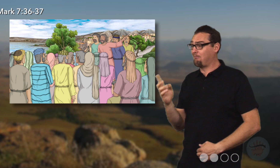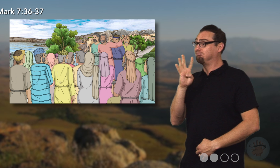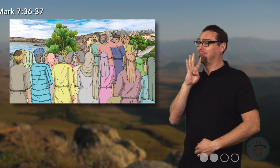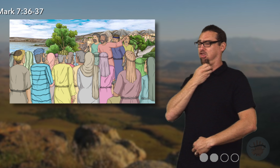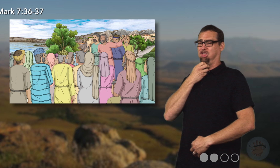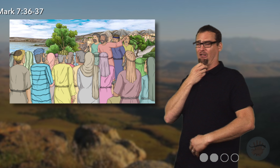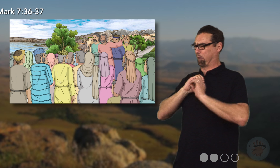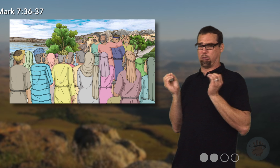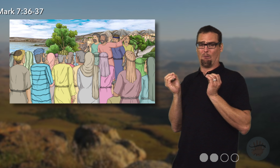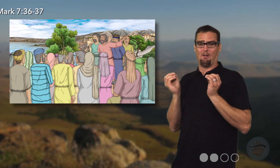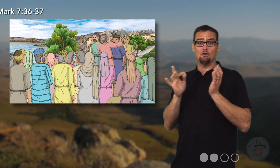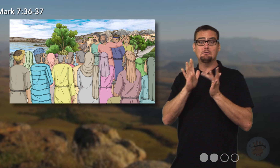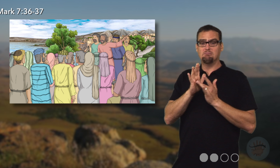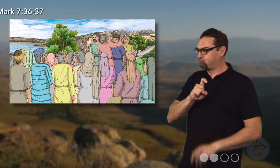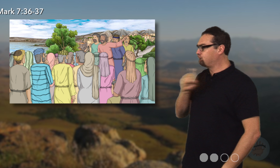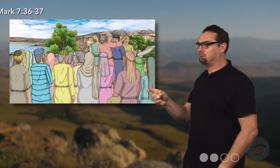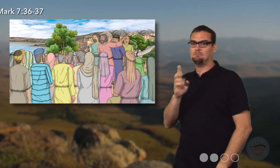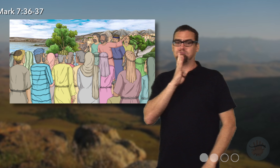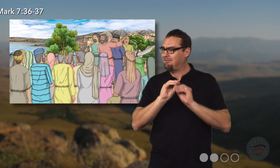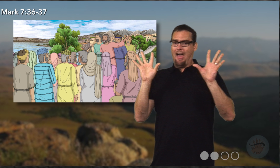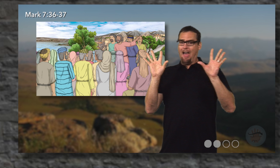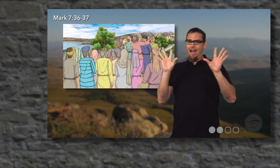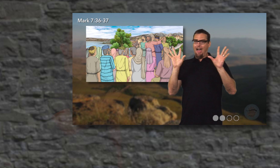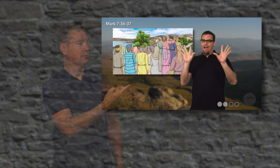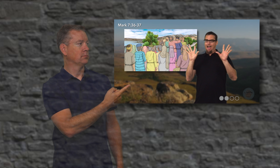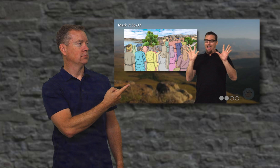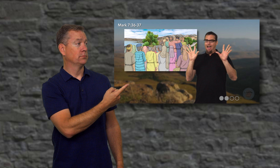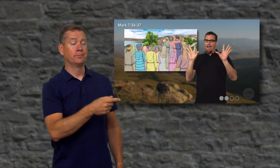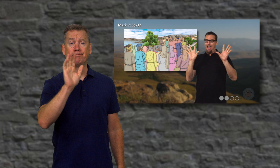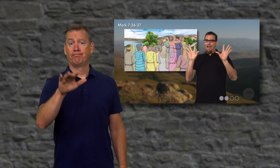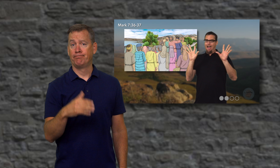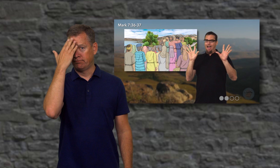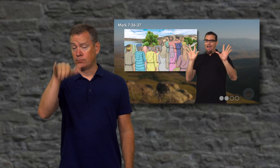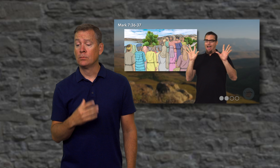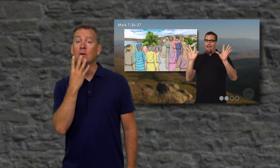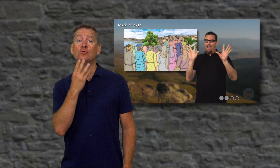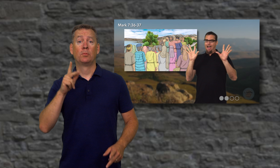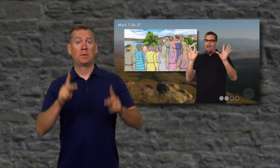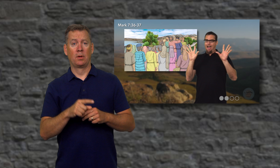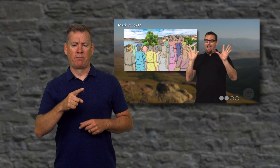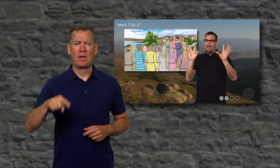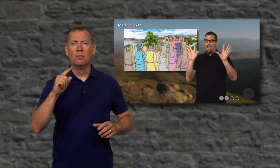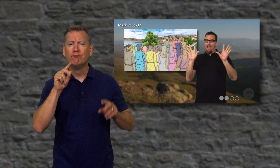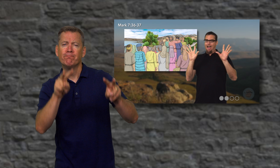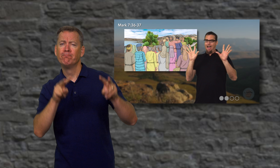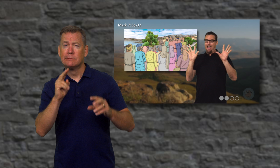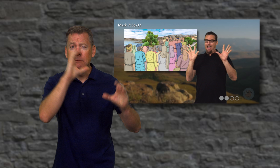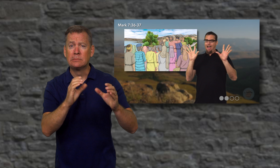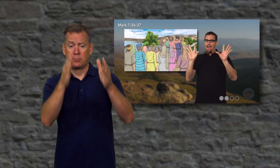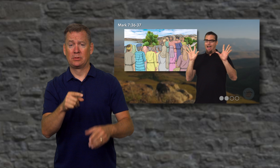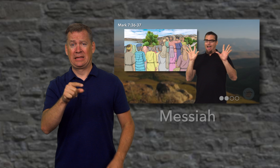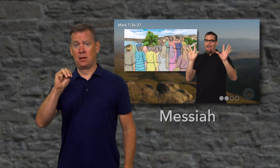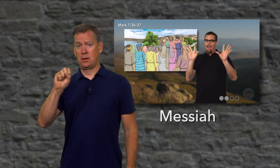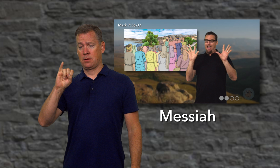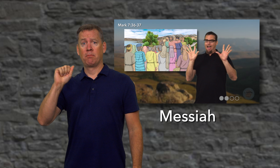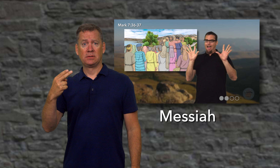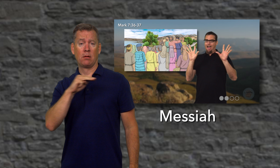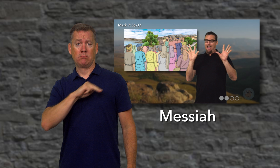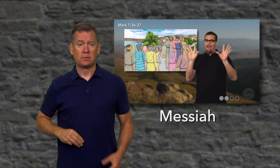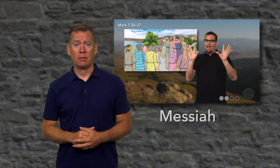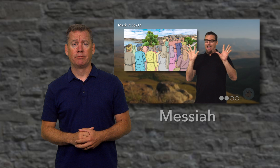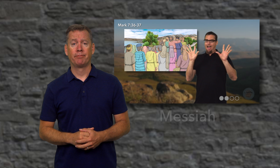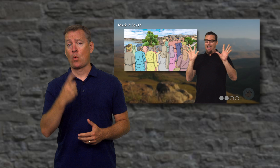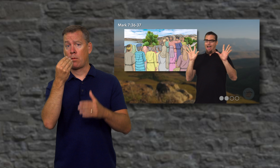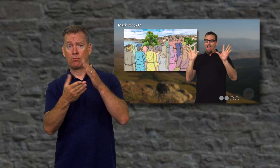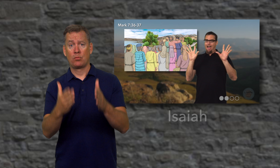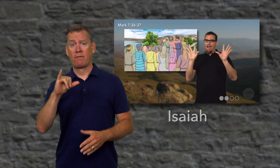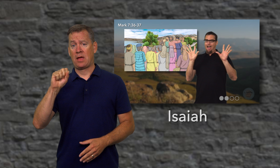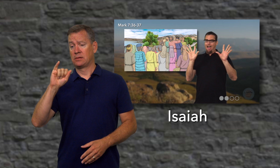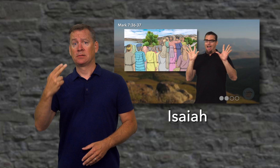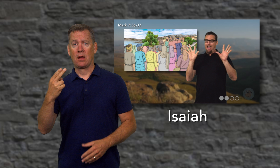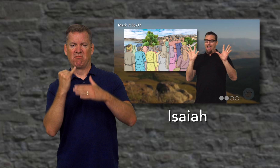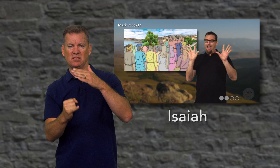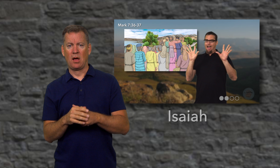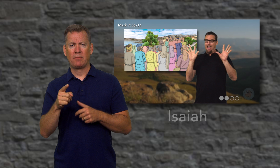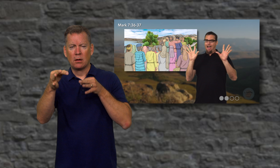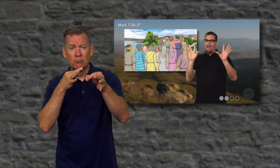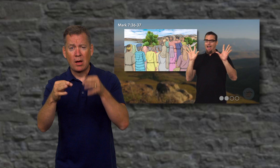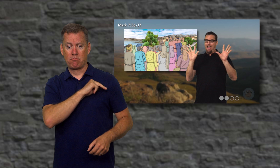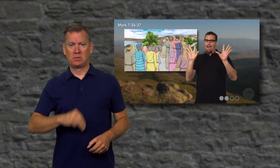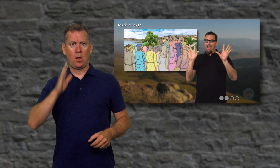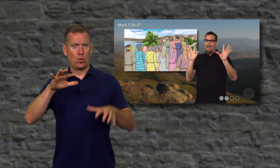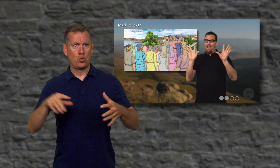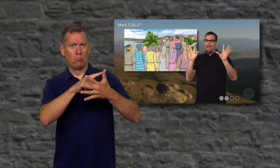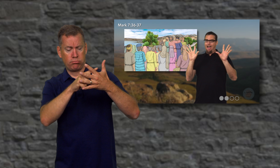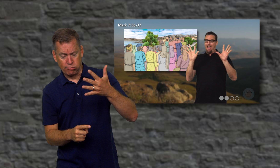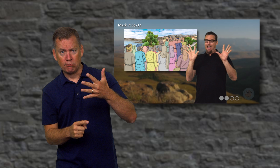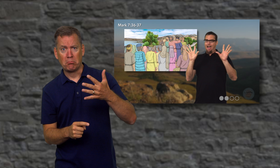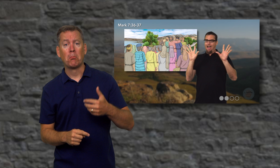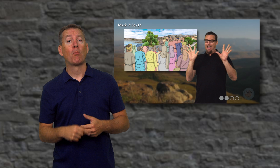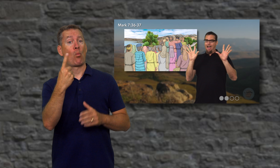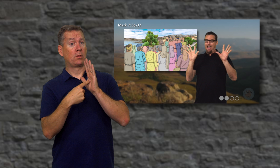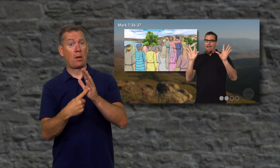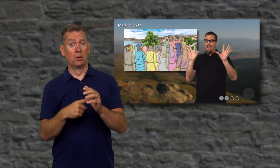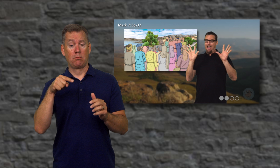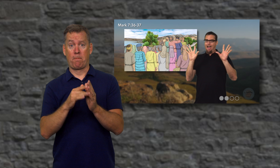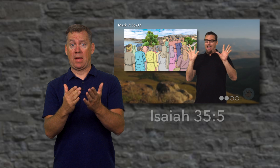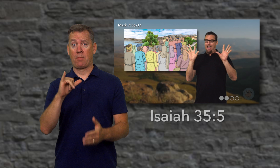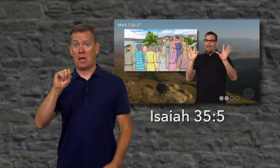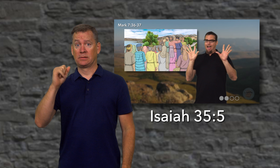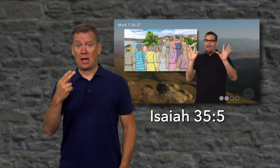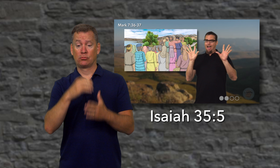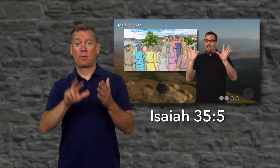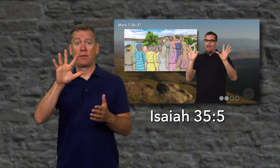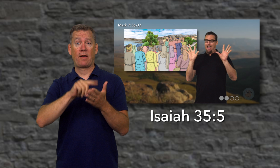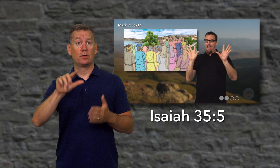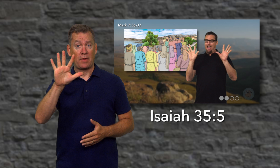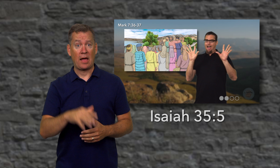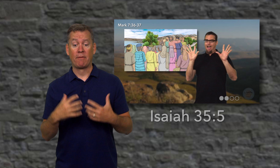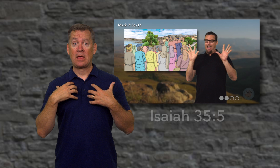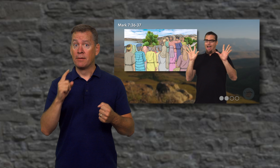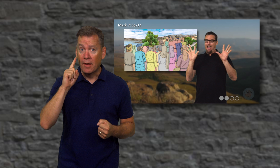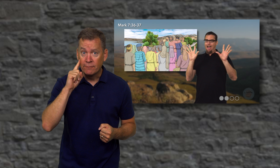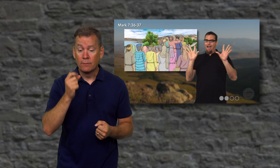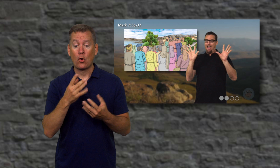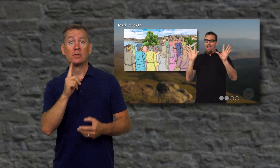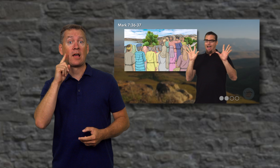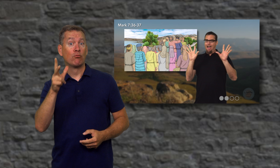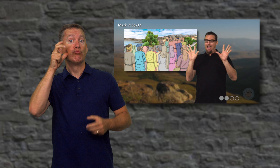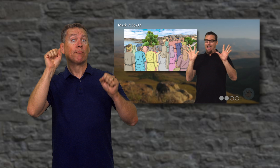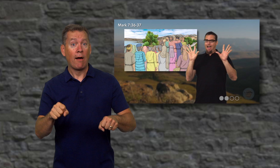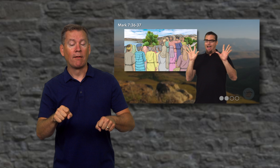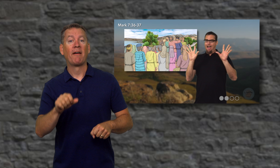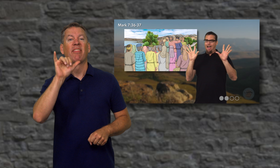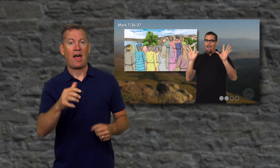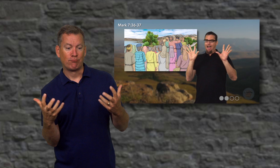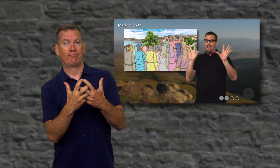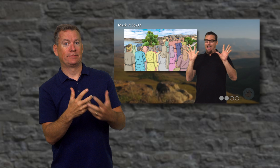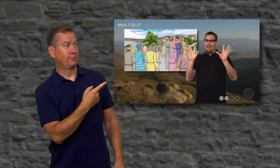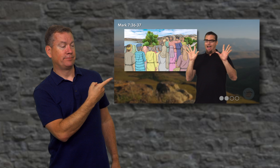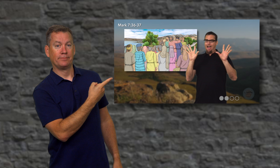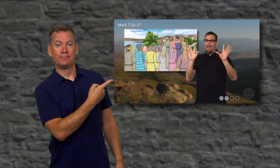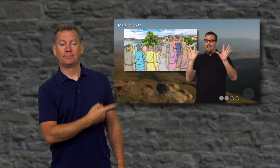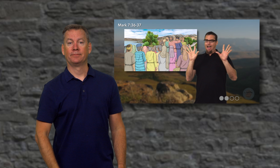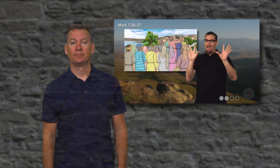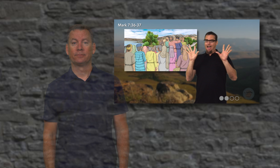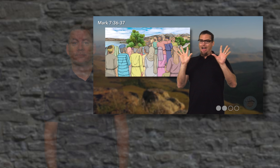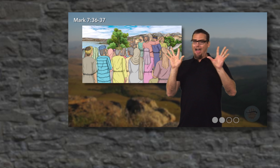The people were utterly astonished and said, “He has done all things well!